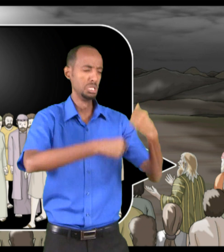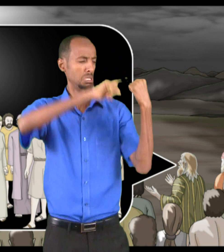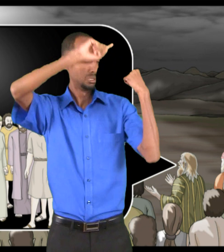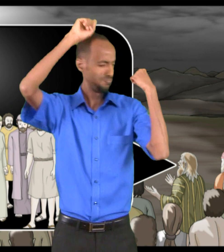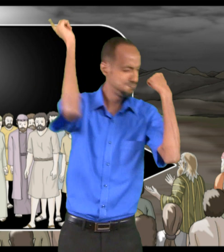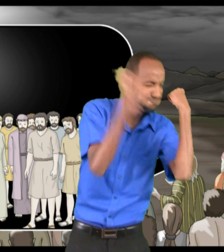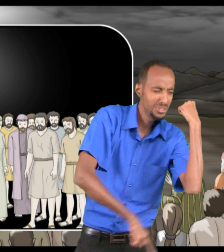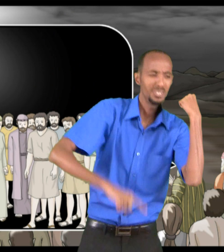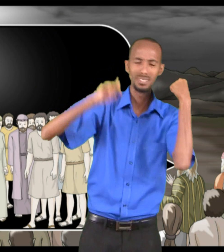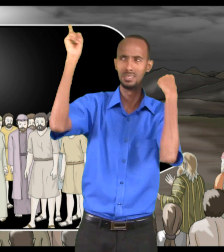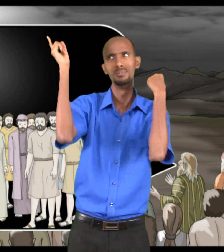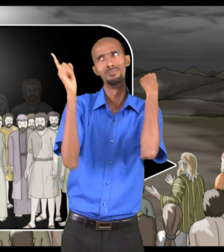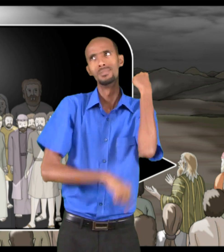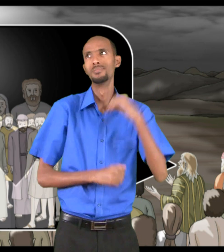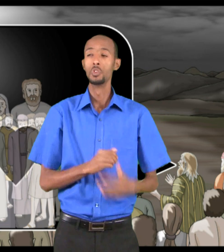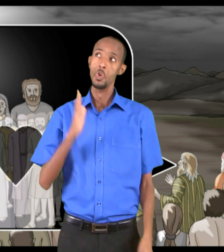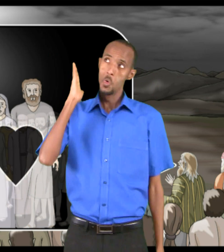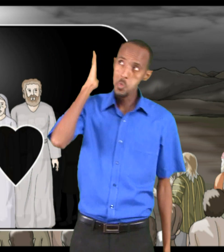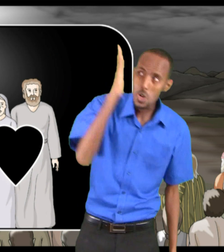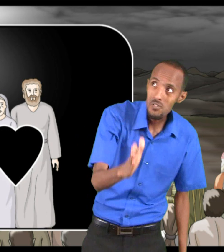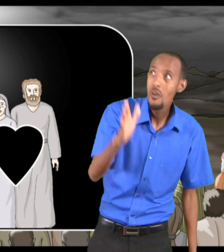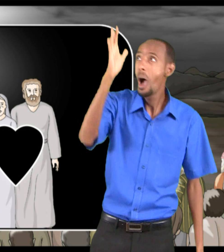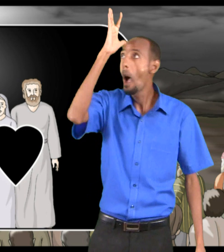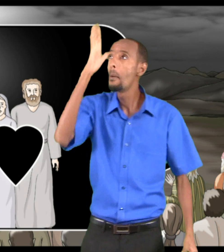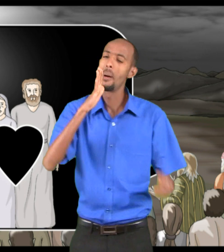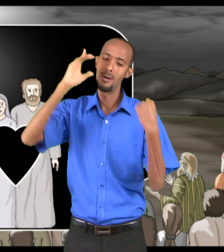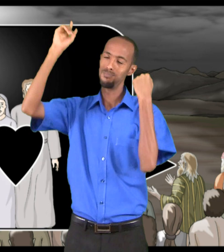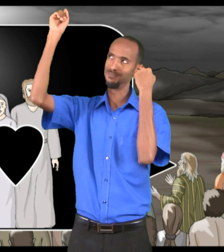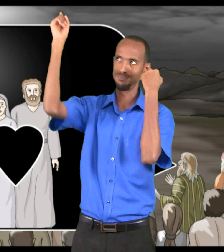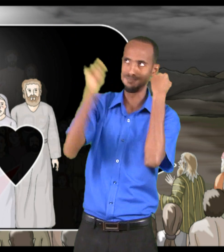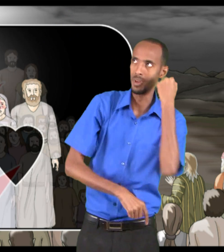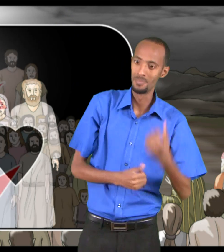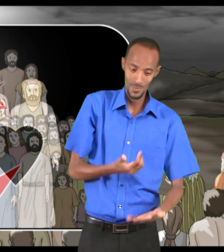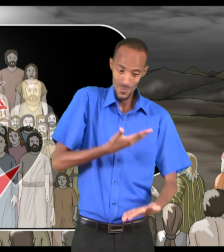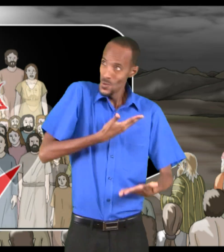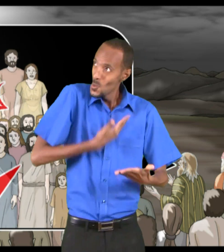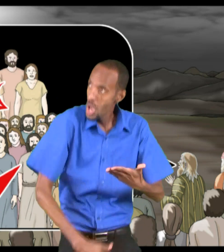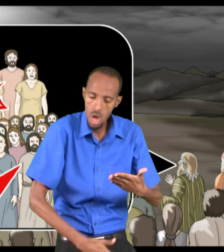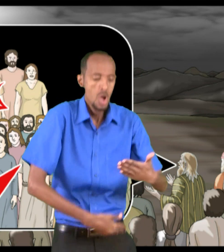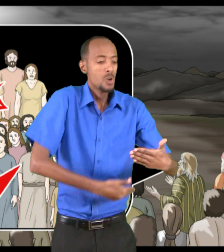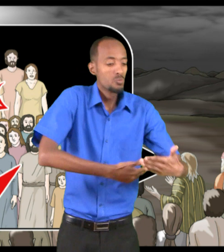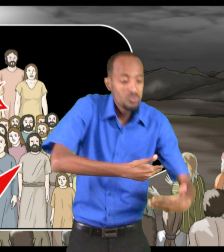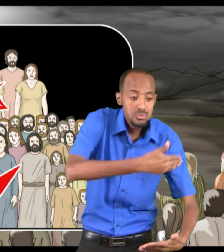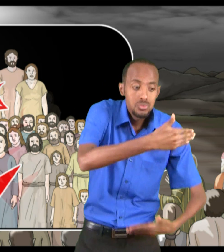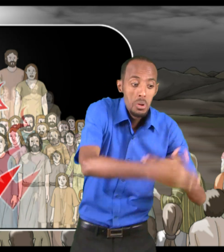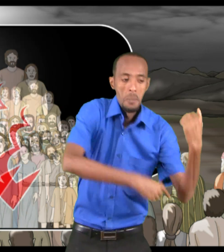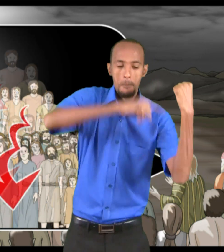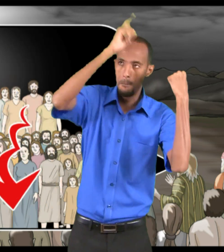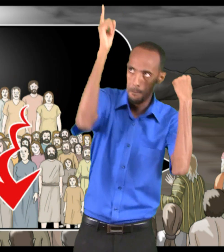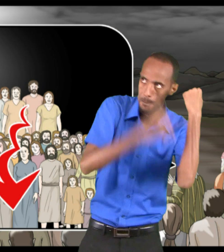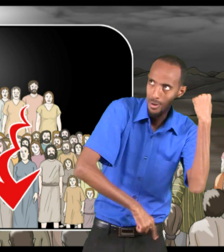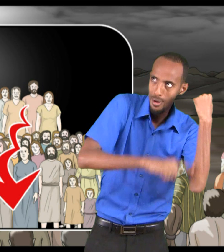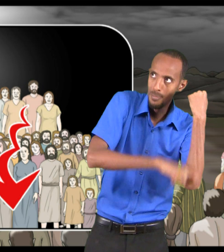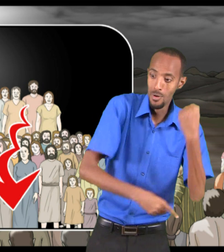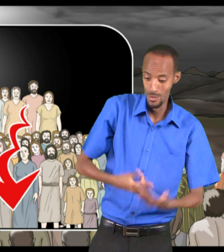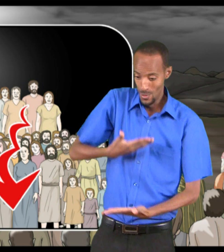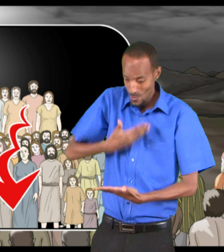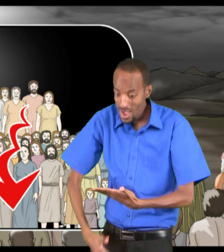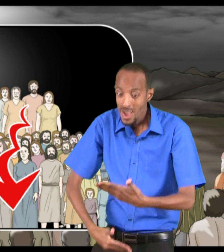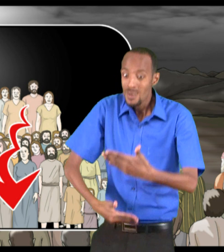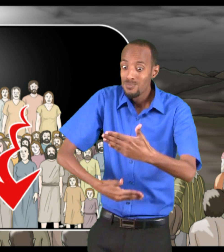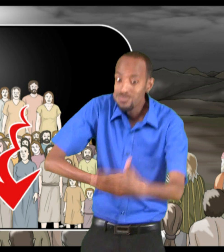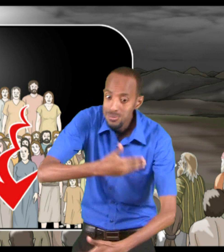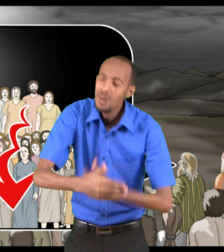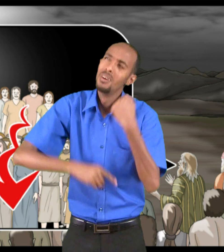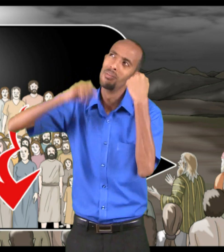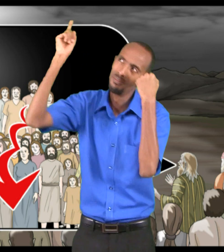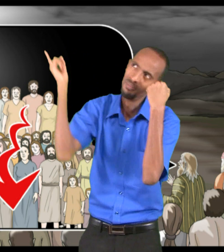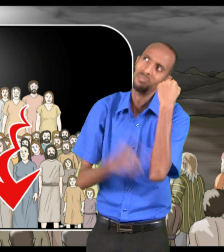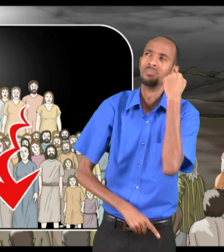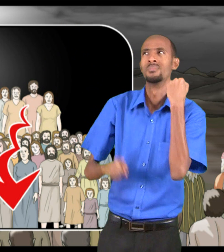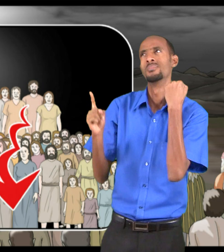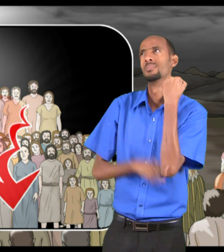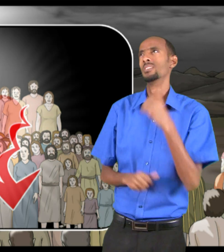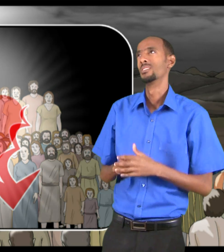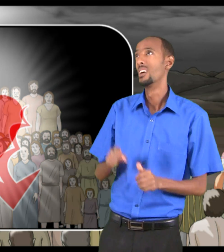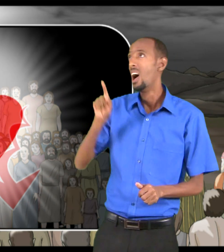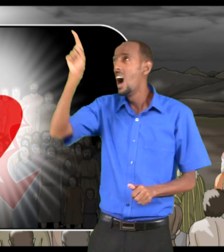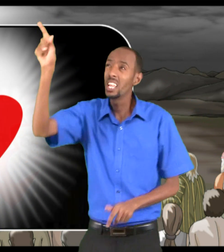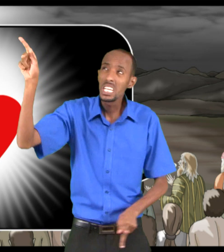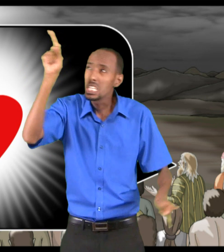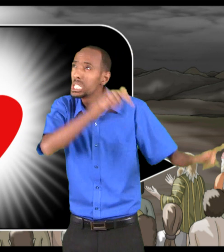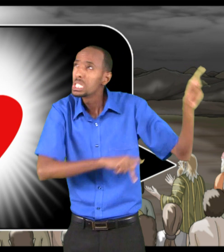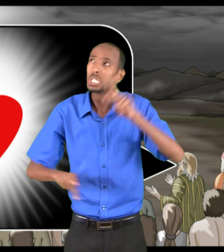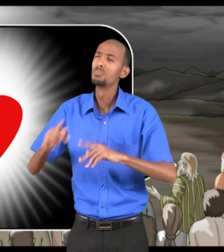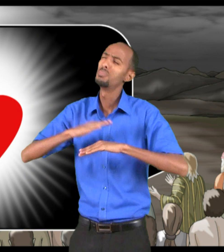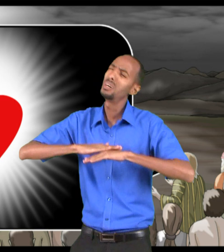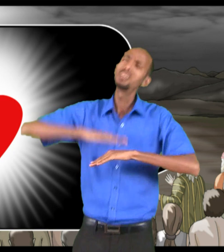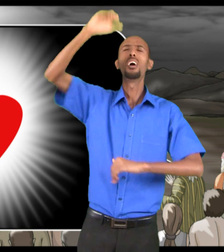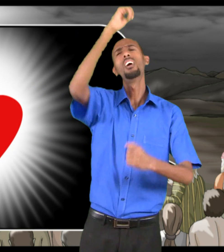He will visit the iniquity of the fathers upon their children to the third and fourth generation.’